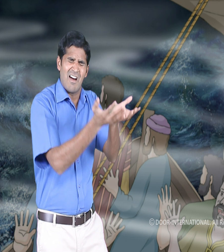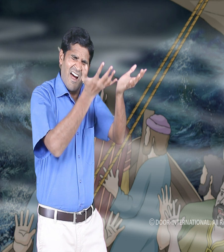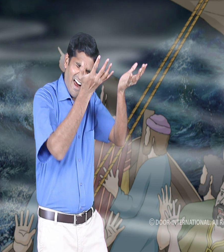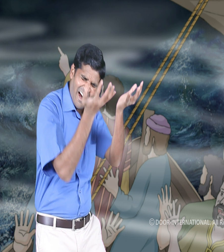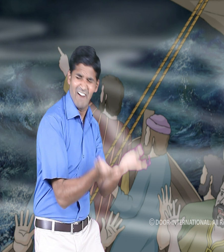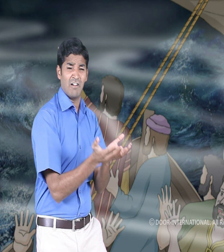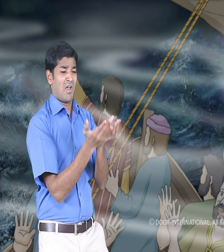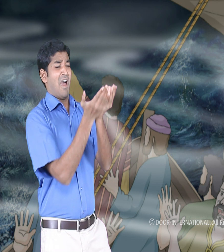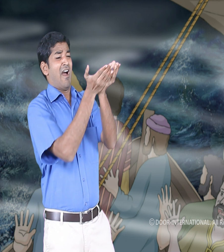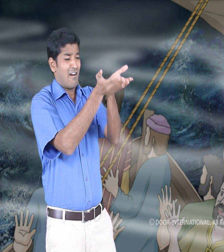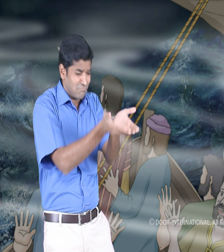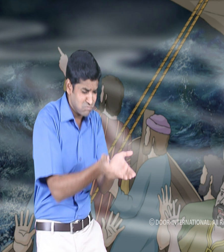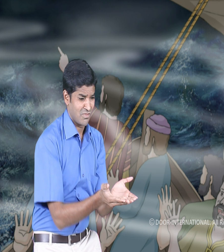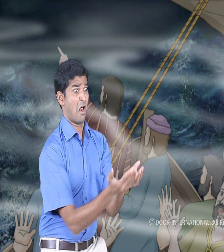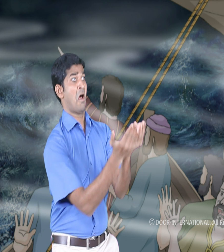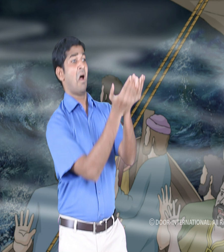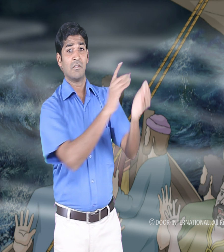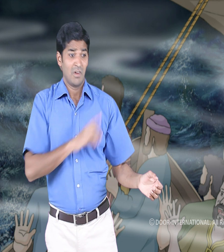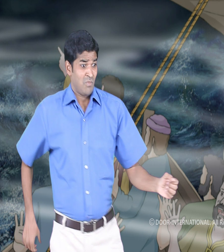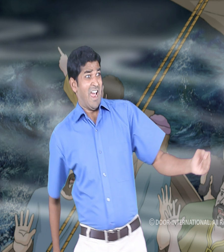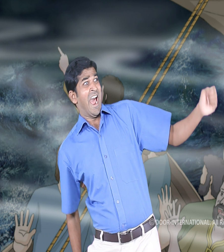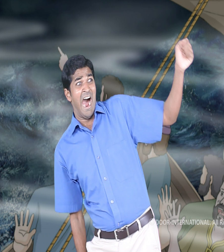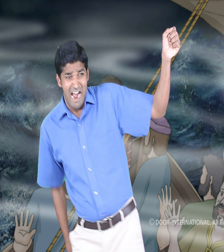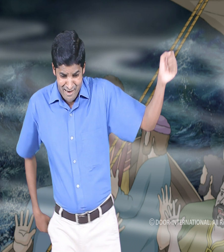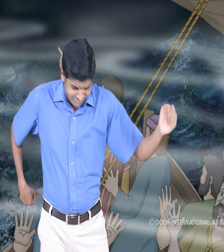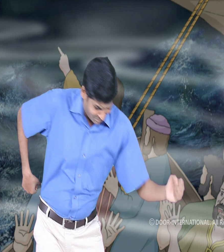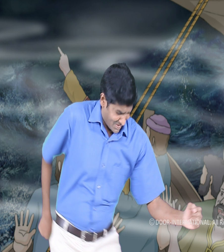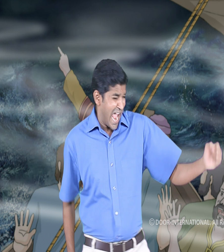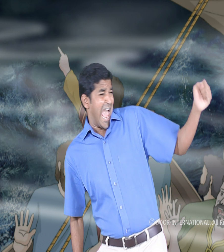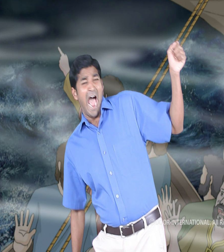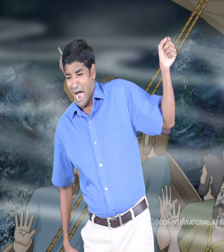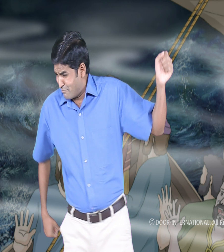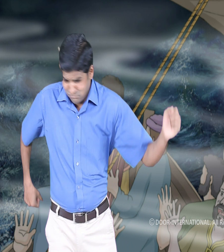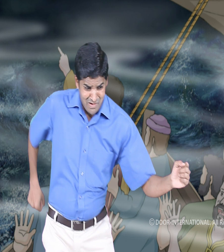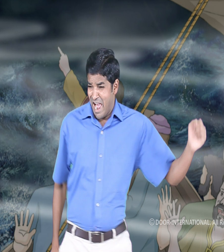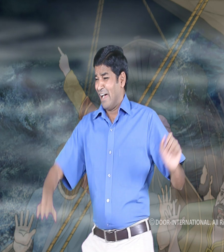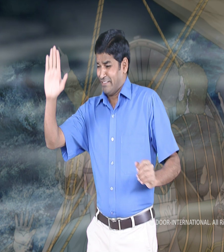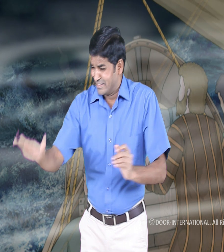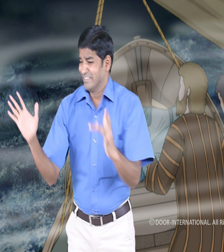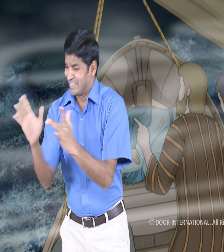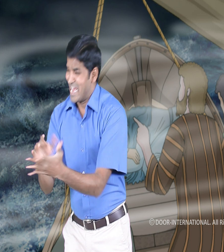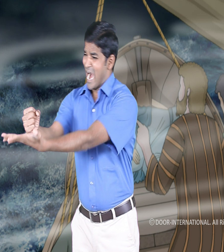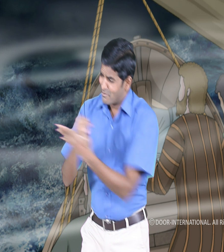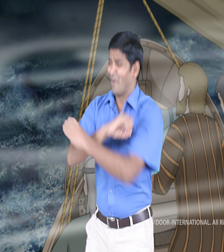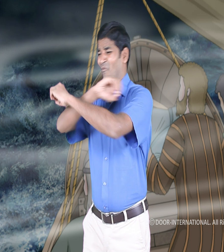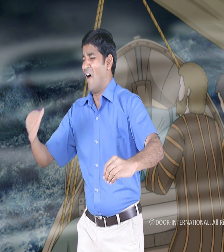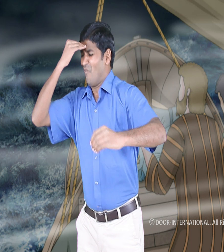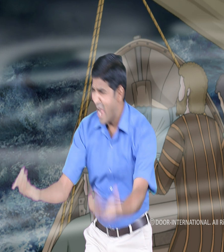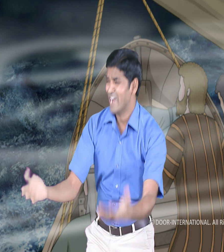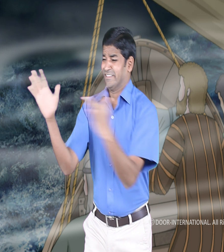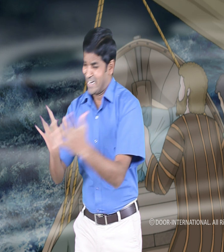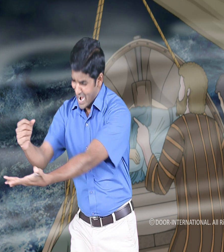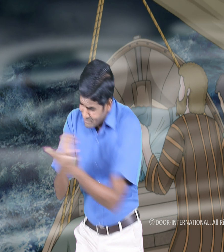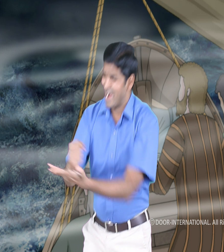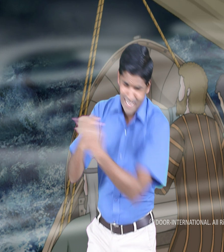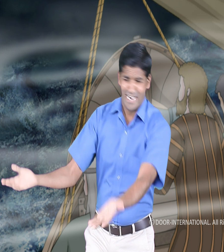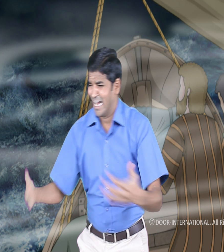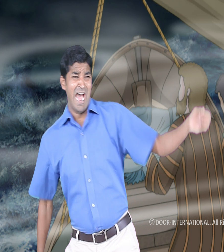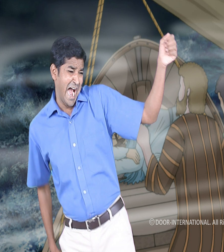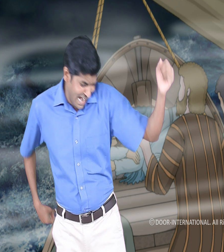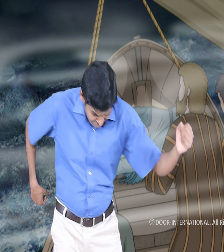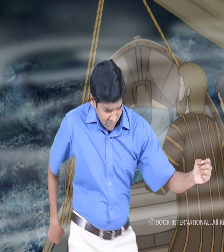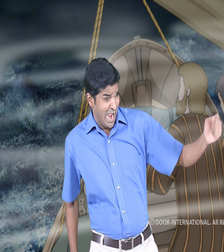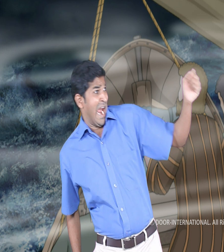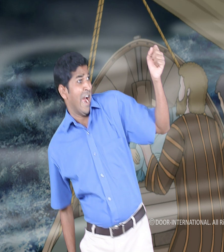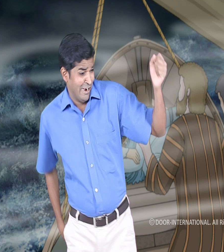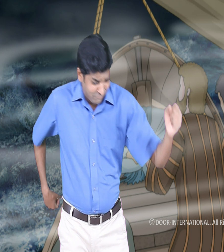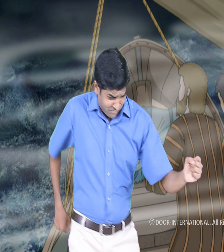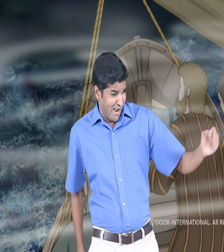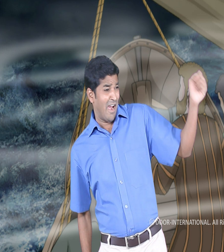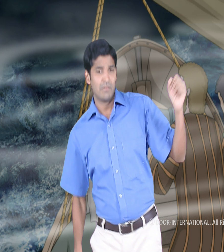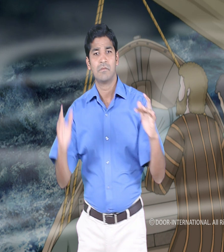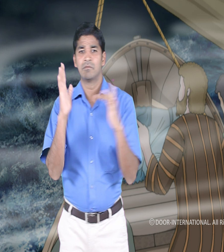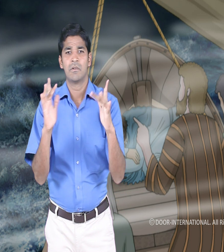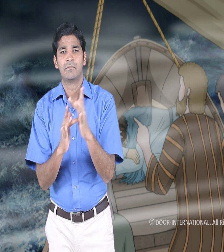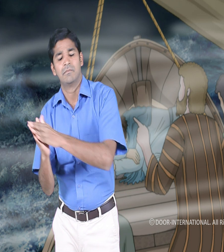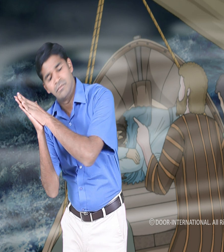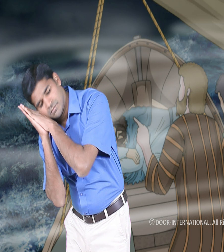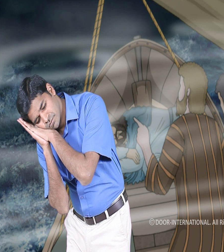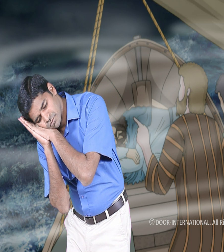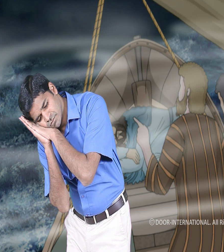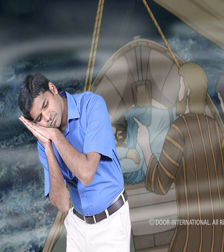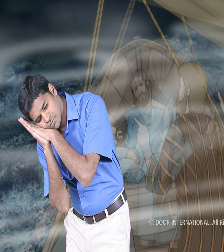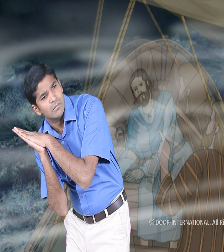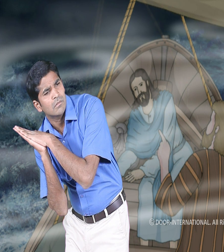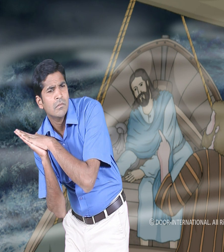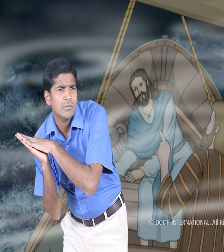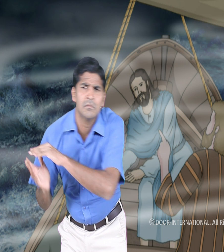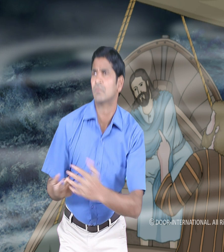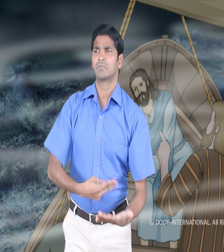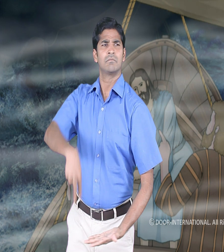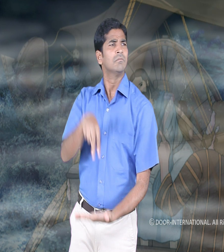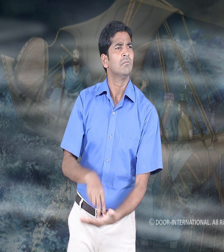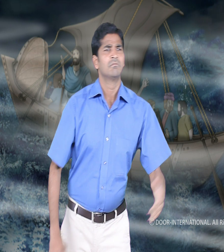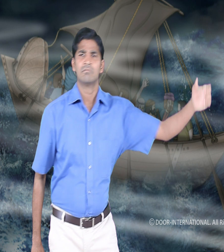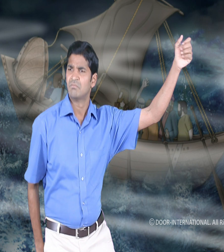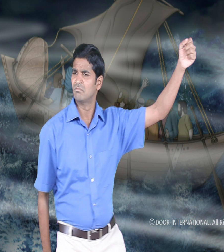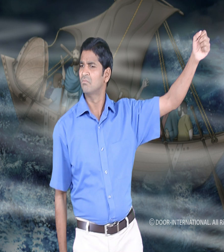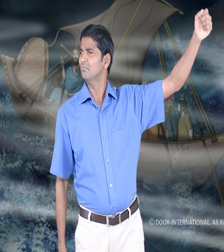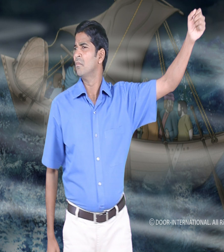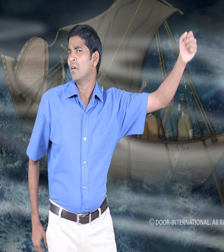So they woke Him and said, “Teacher, don’t You care that we are perishing?”